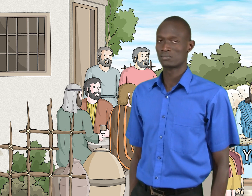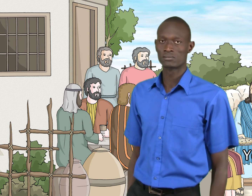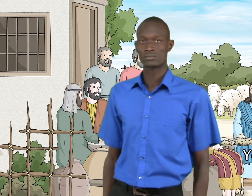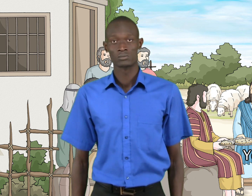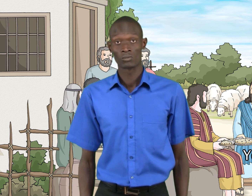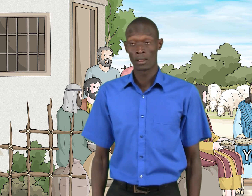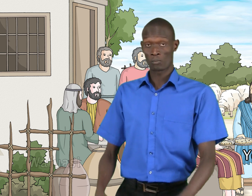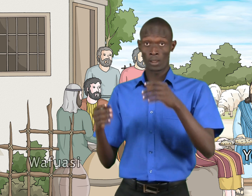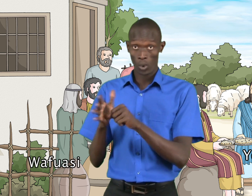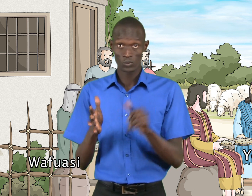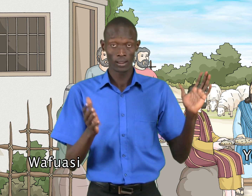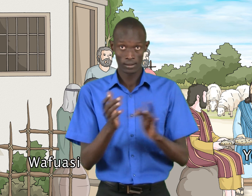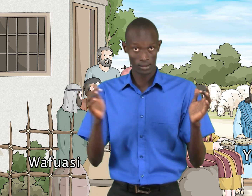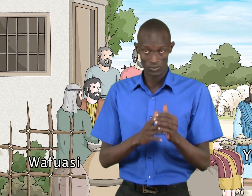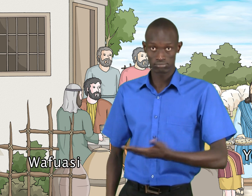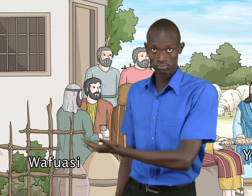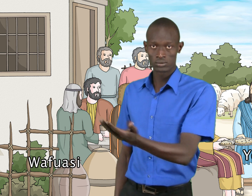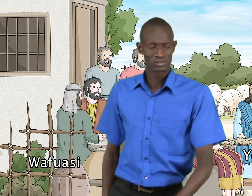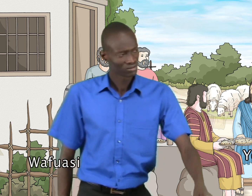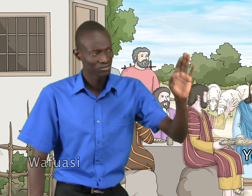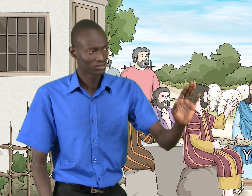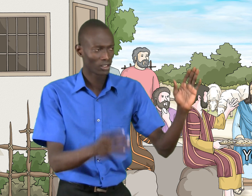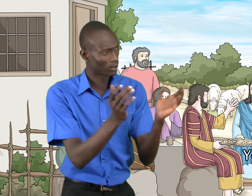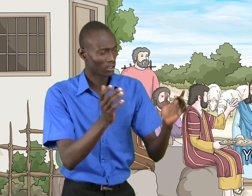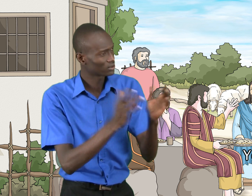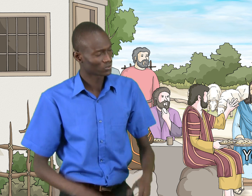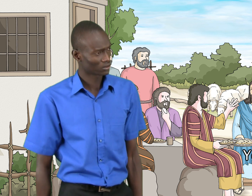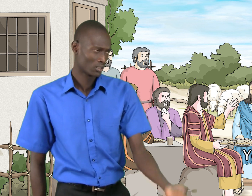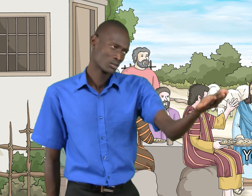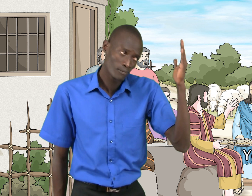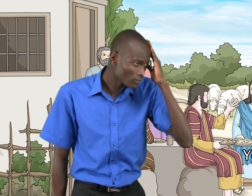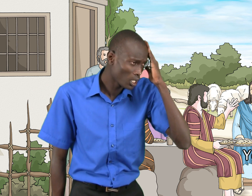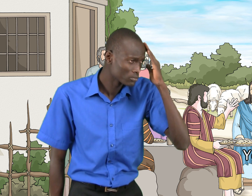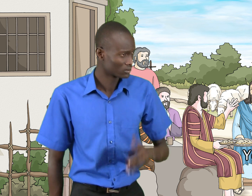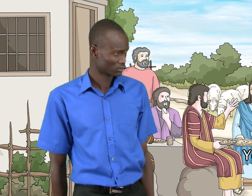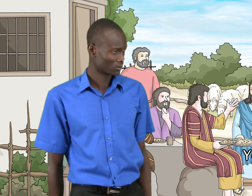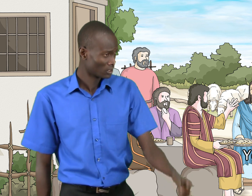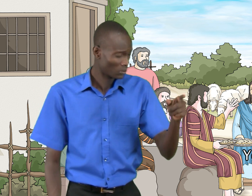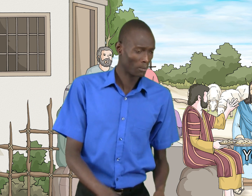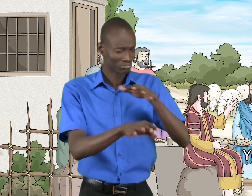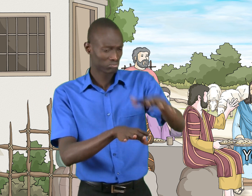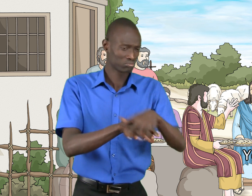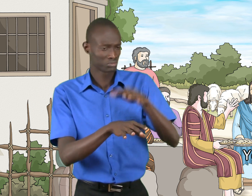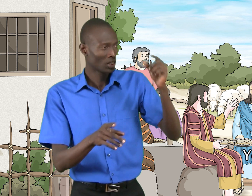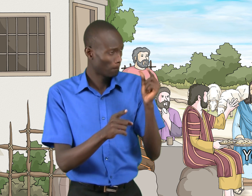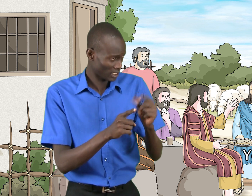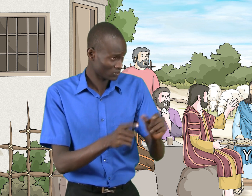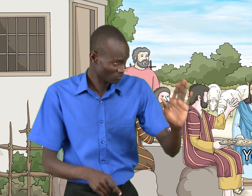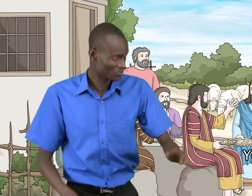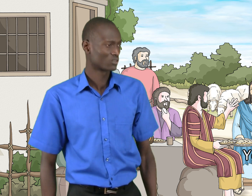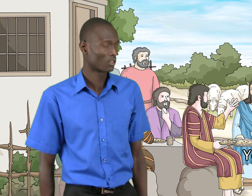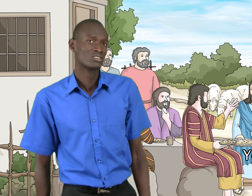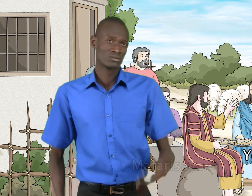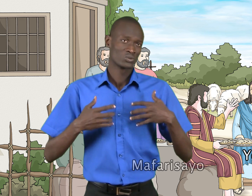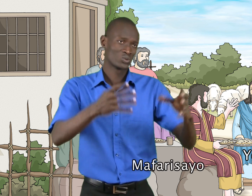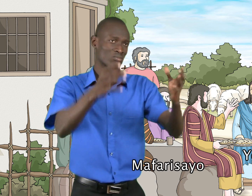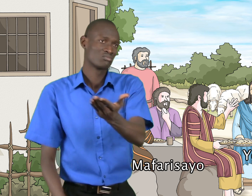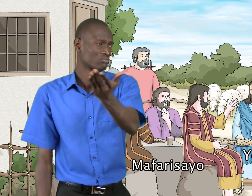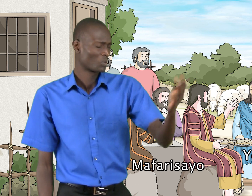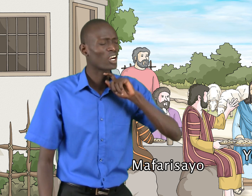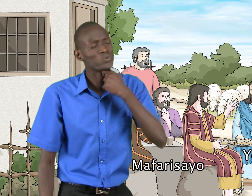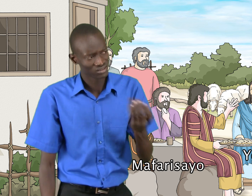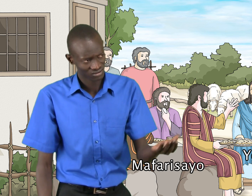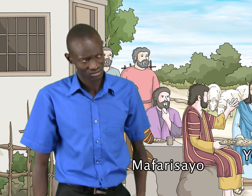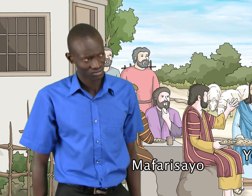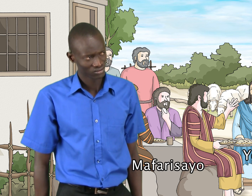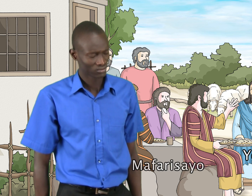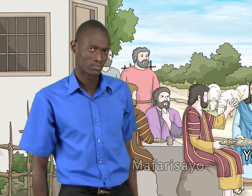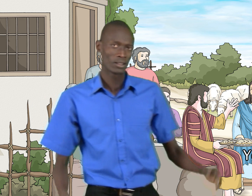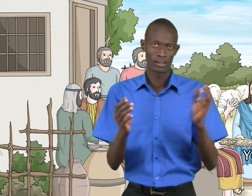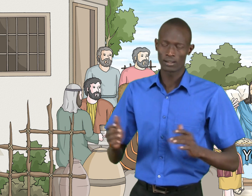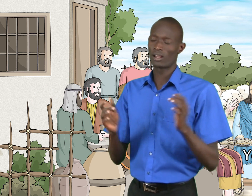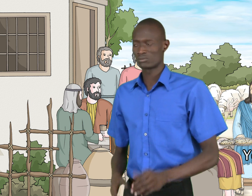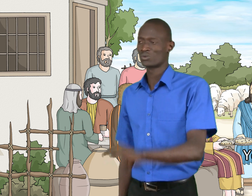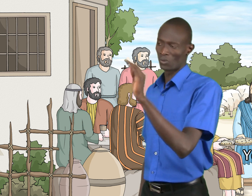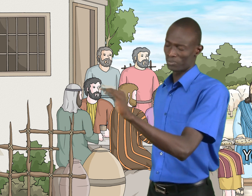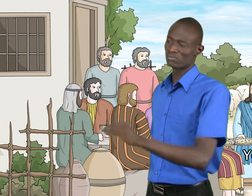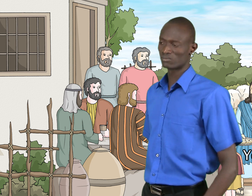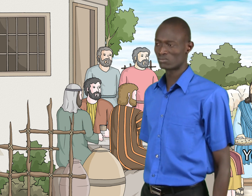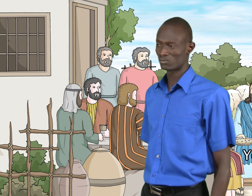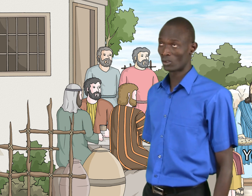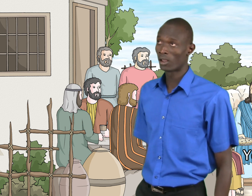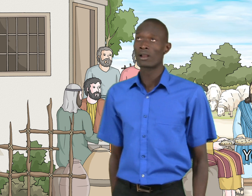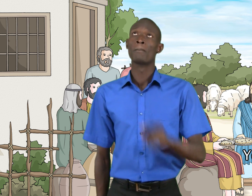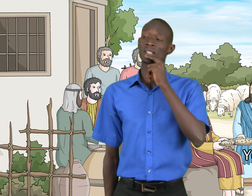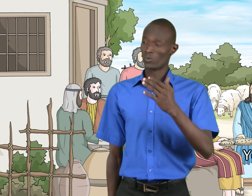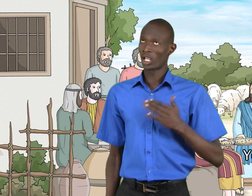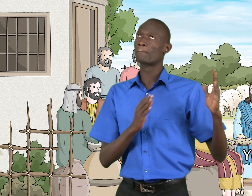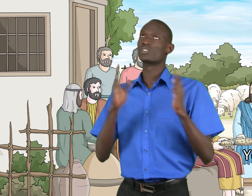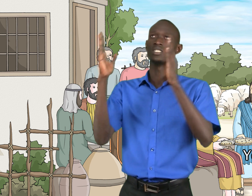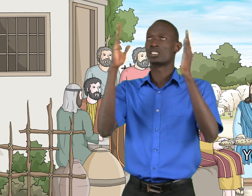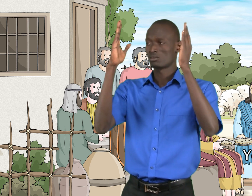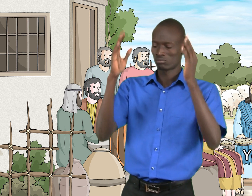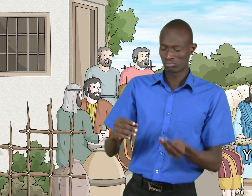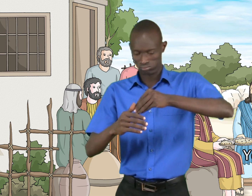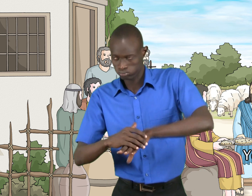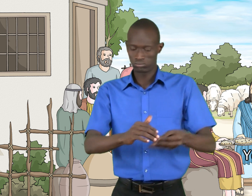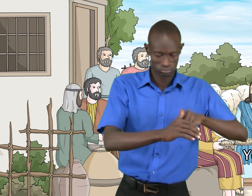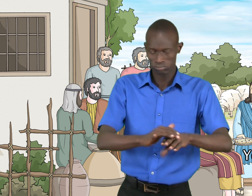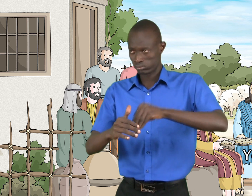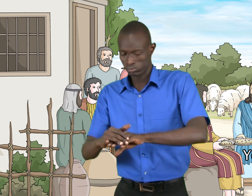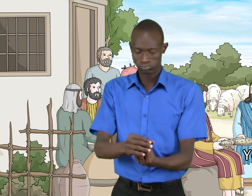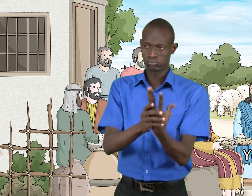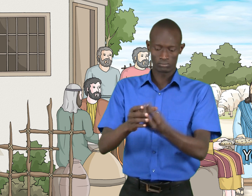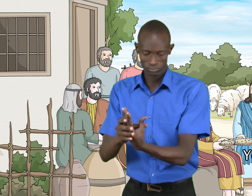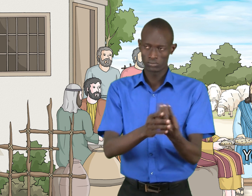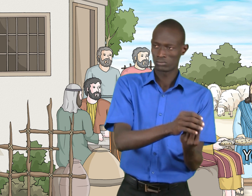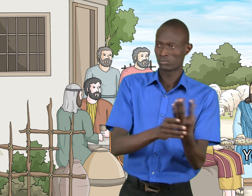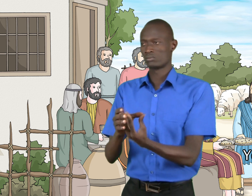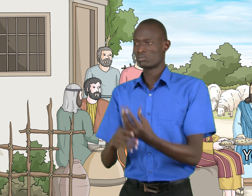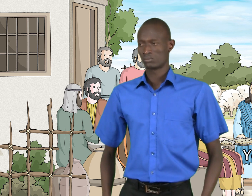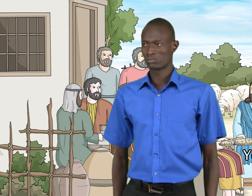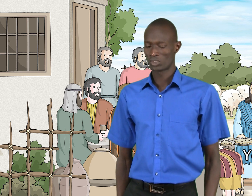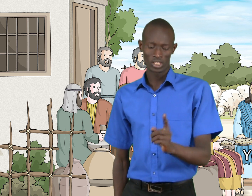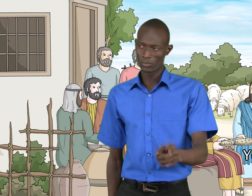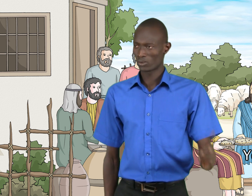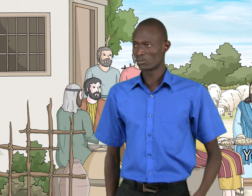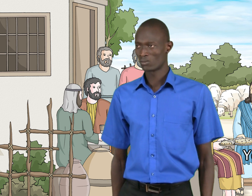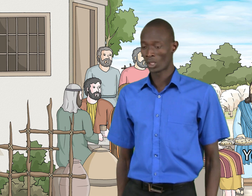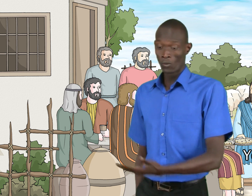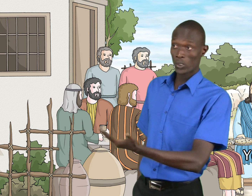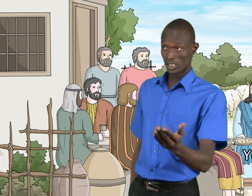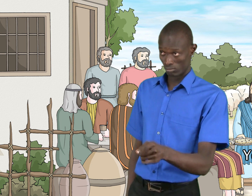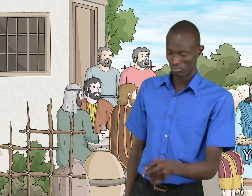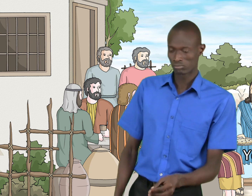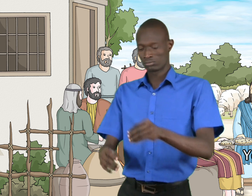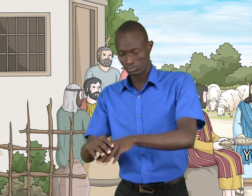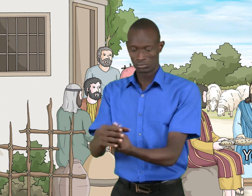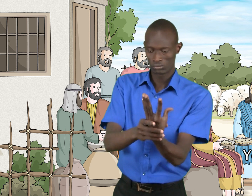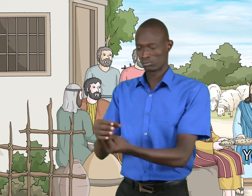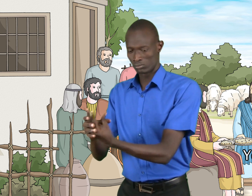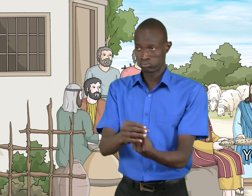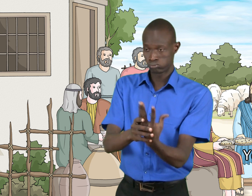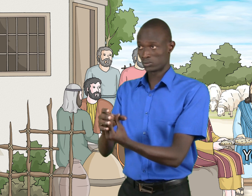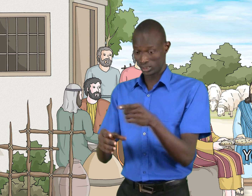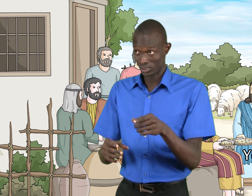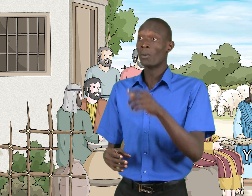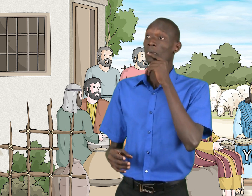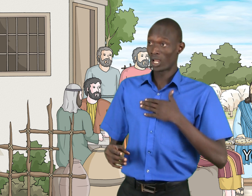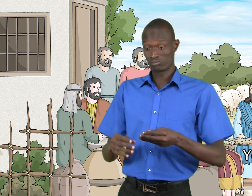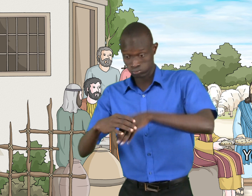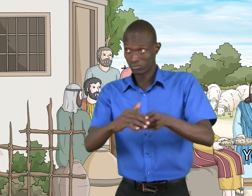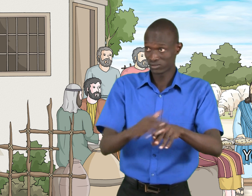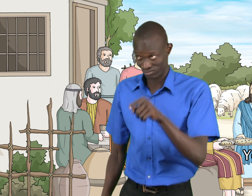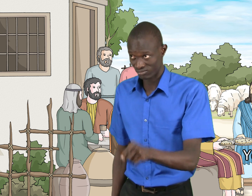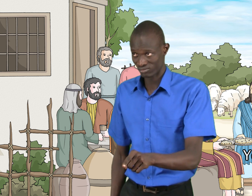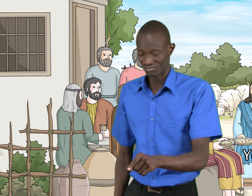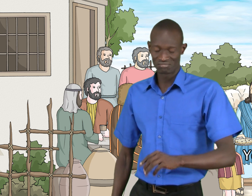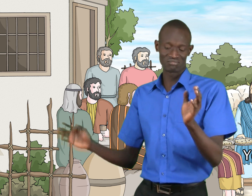Then the disciples came to Him and said, “Are You aware that the Pharisees were offended when they heard this?”